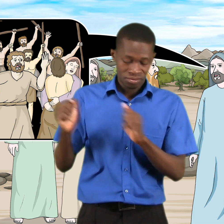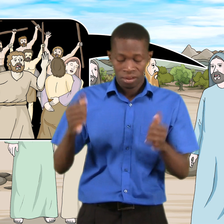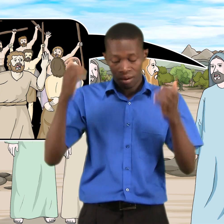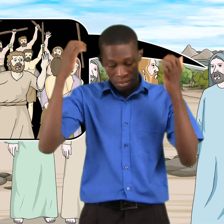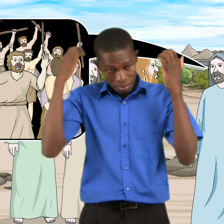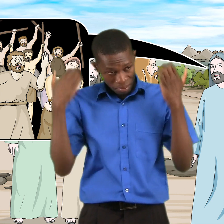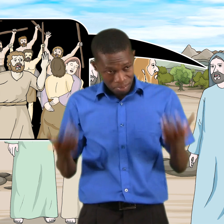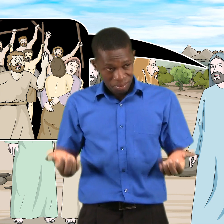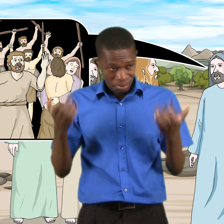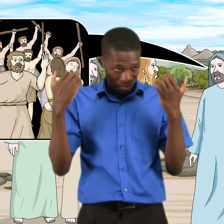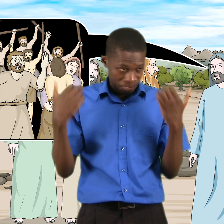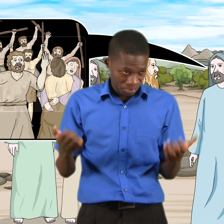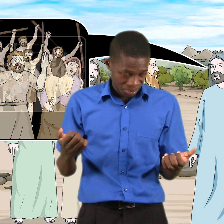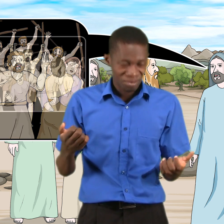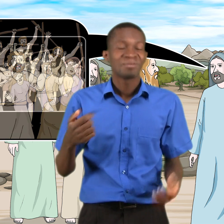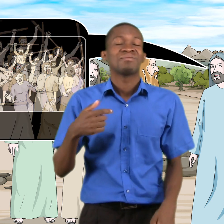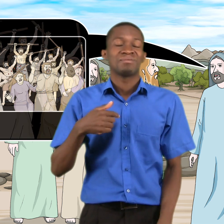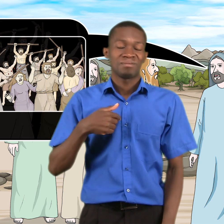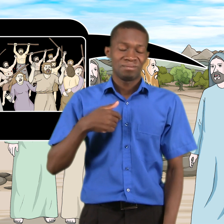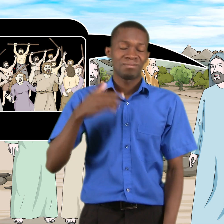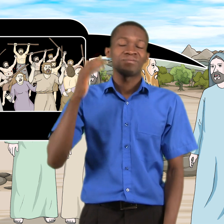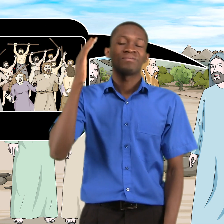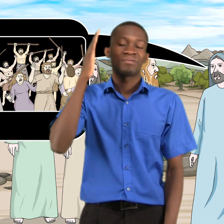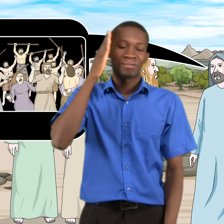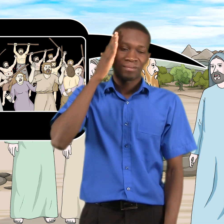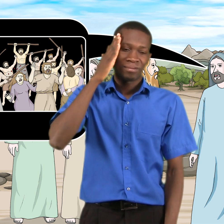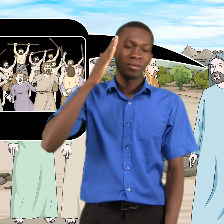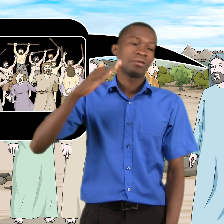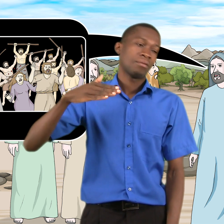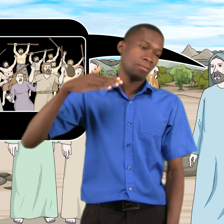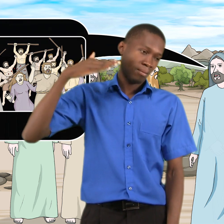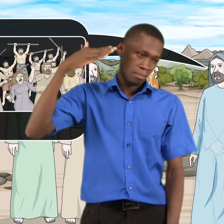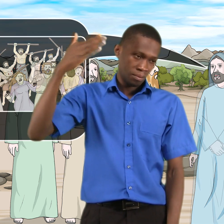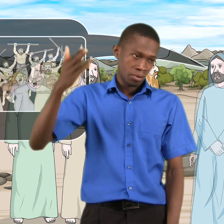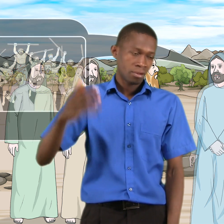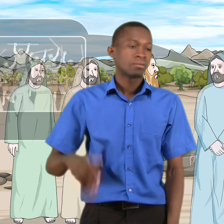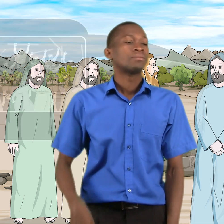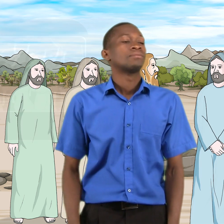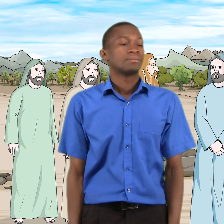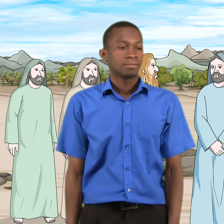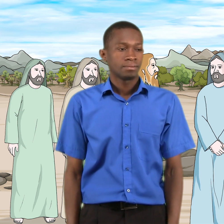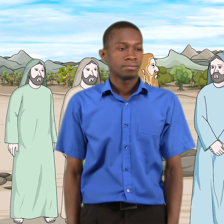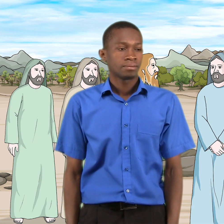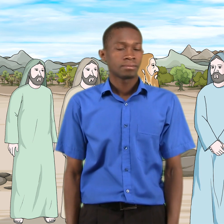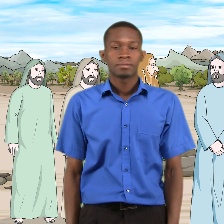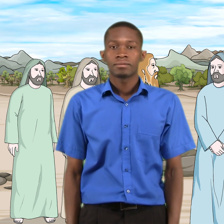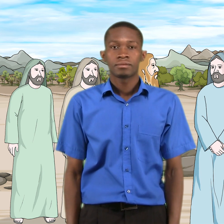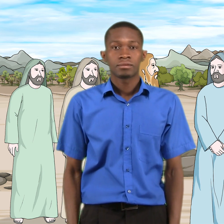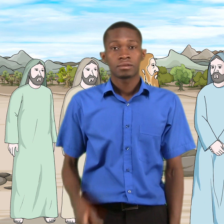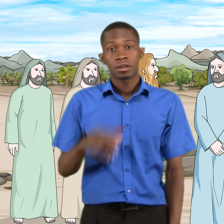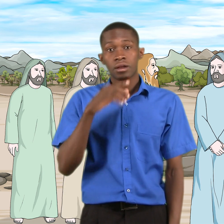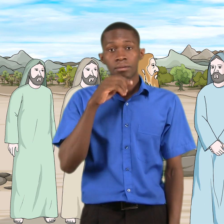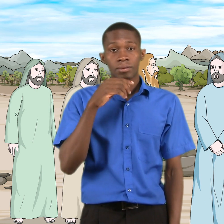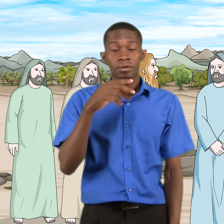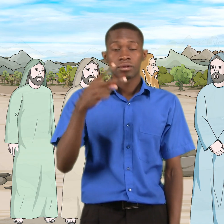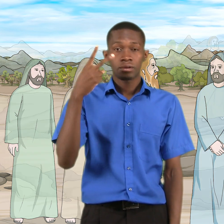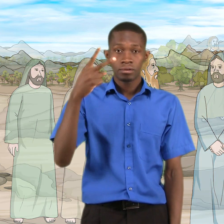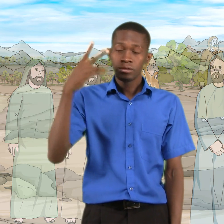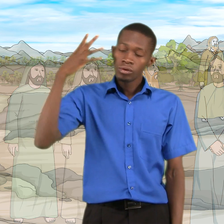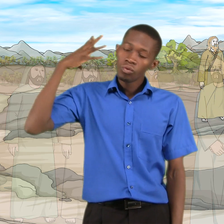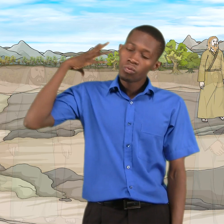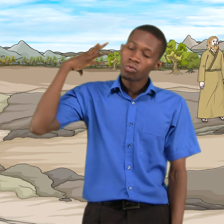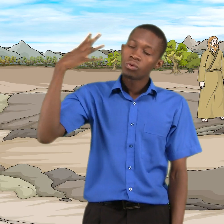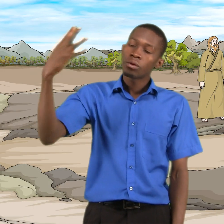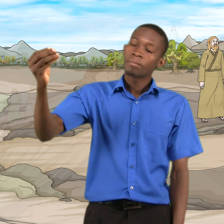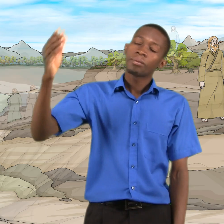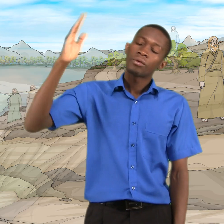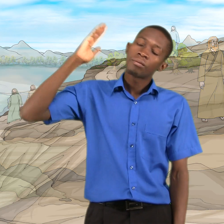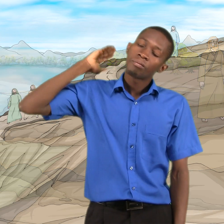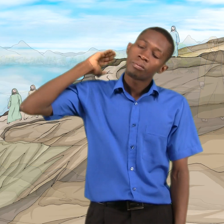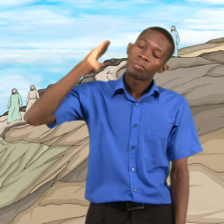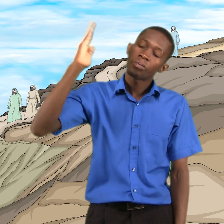If not, I will find out.”